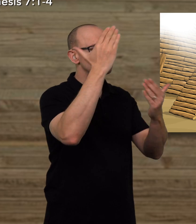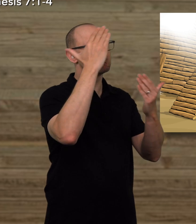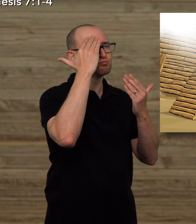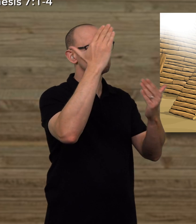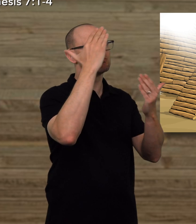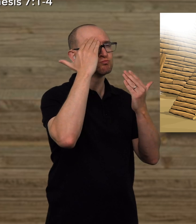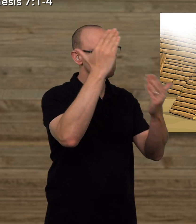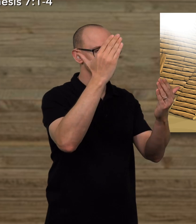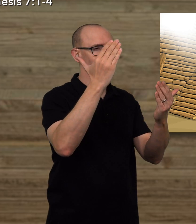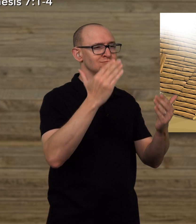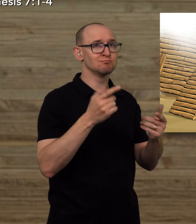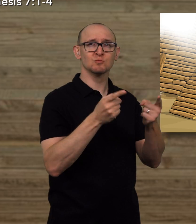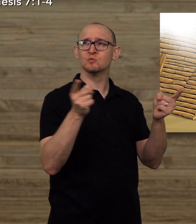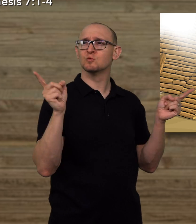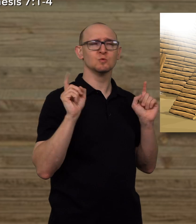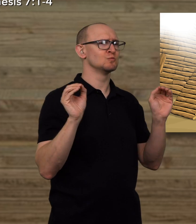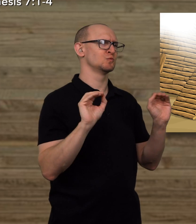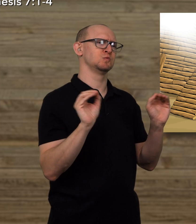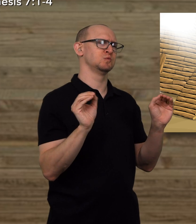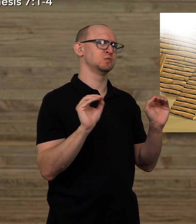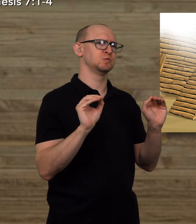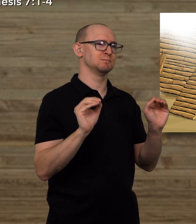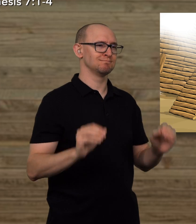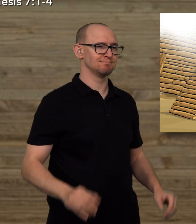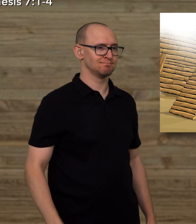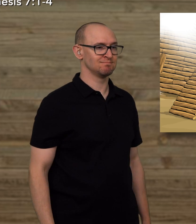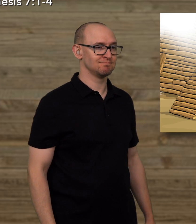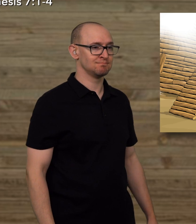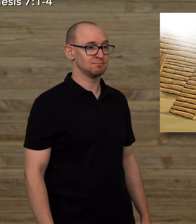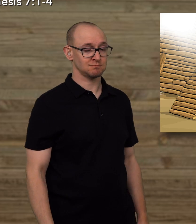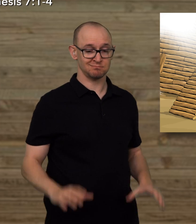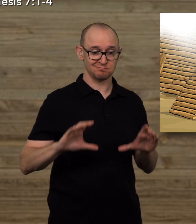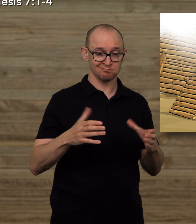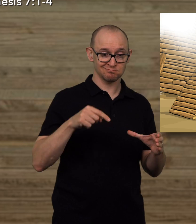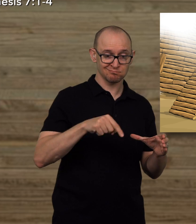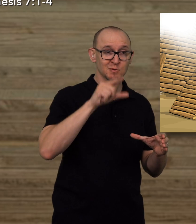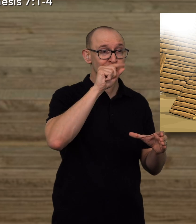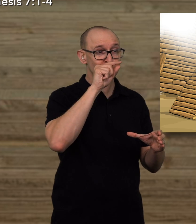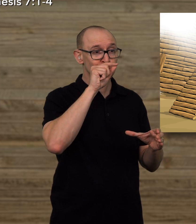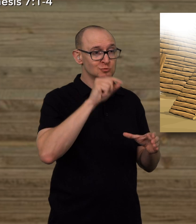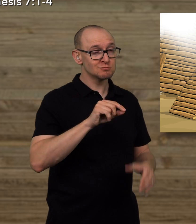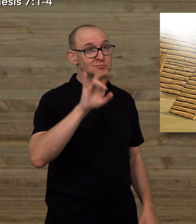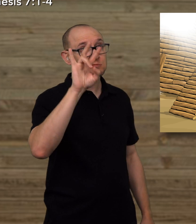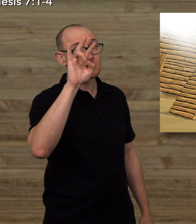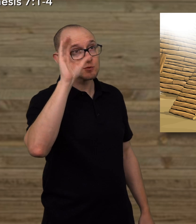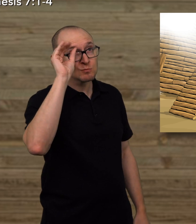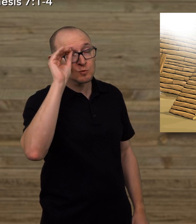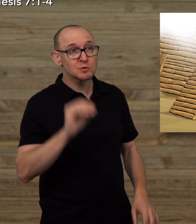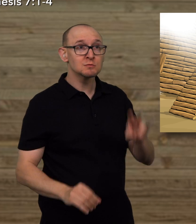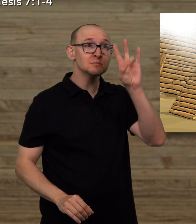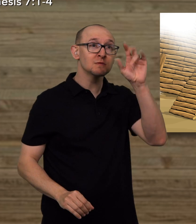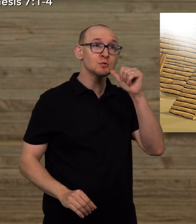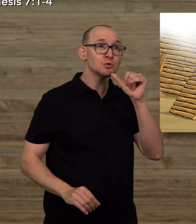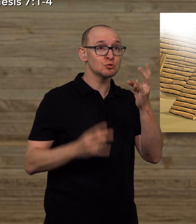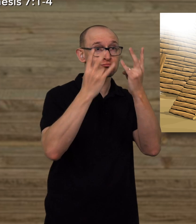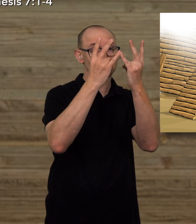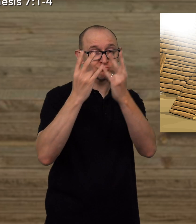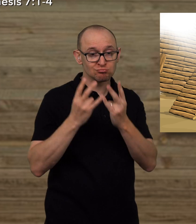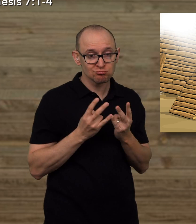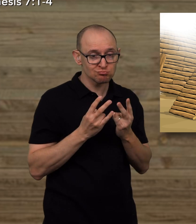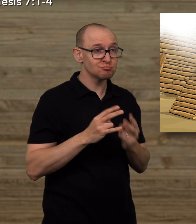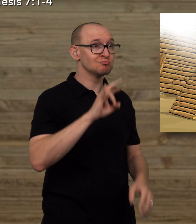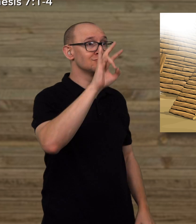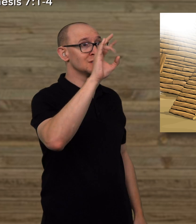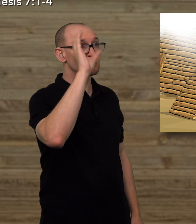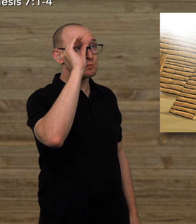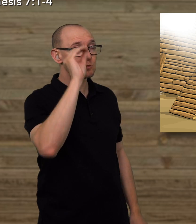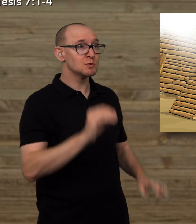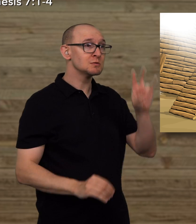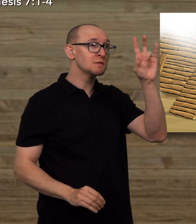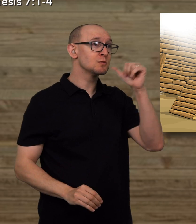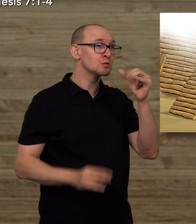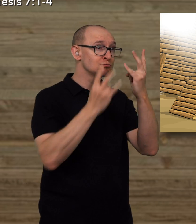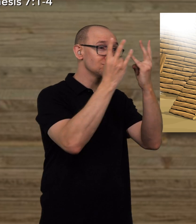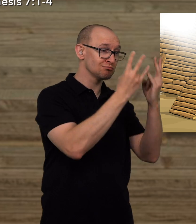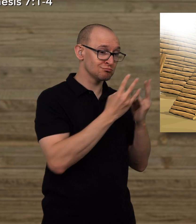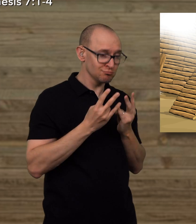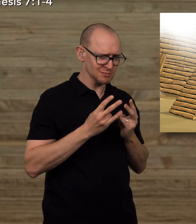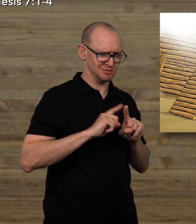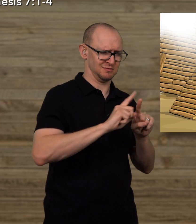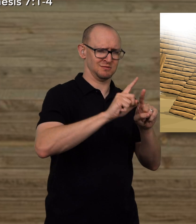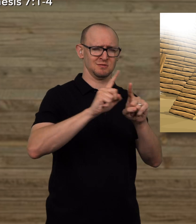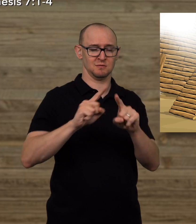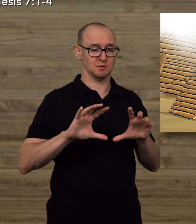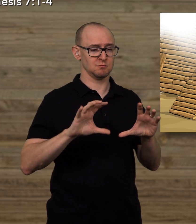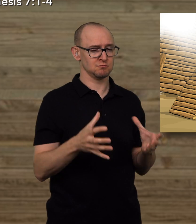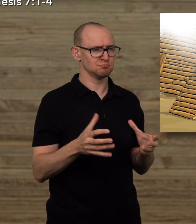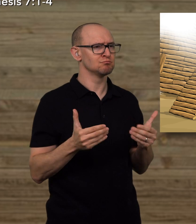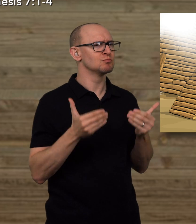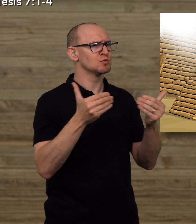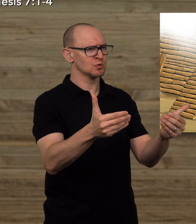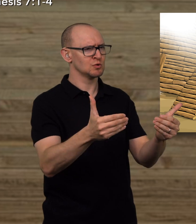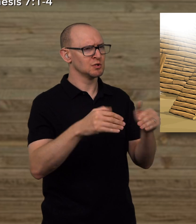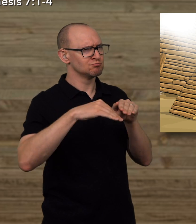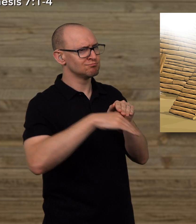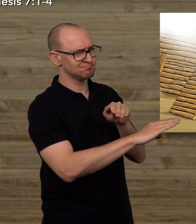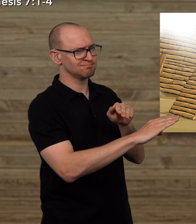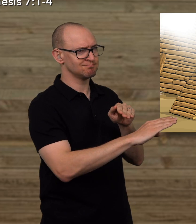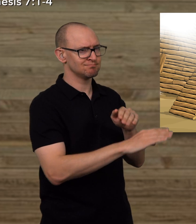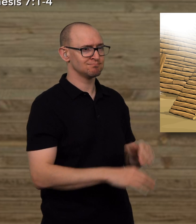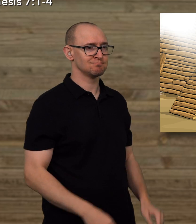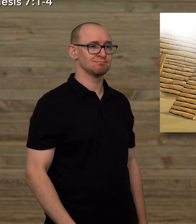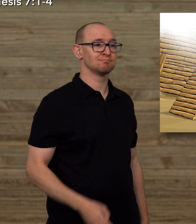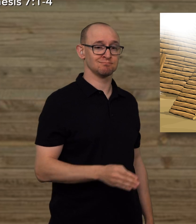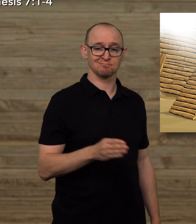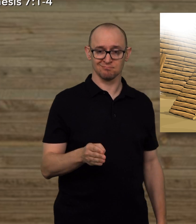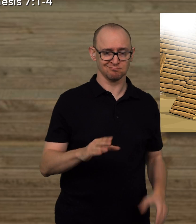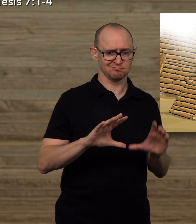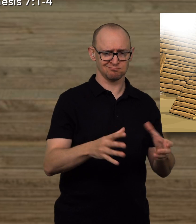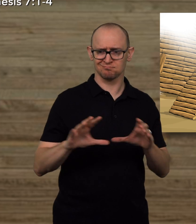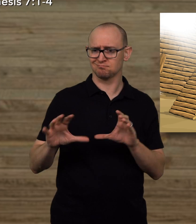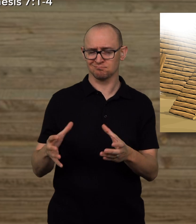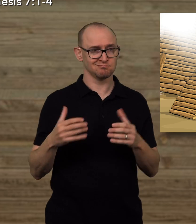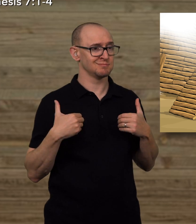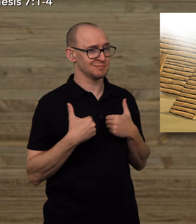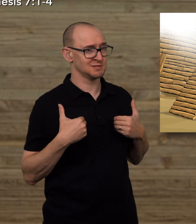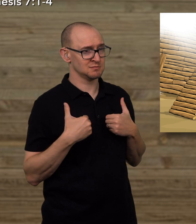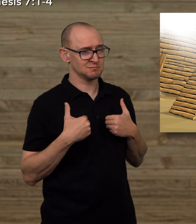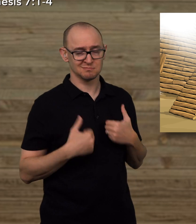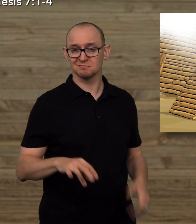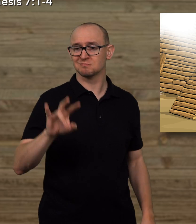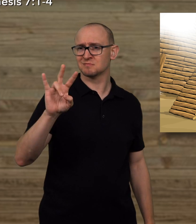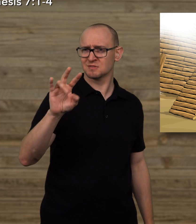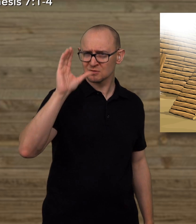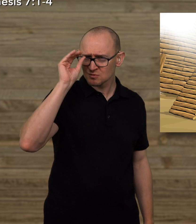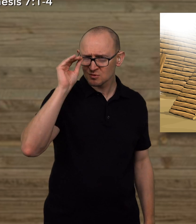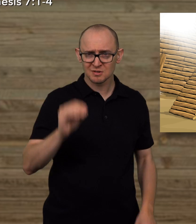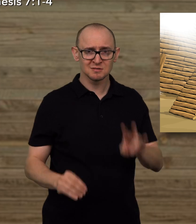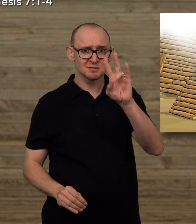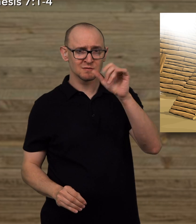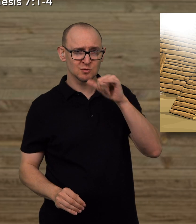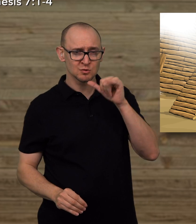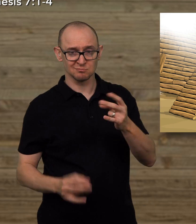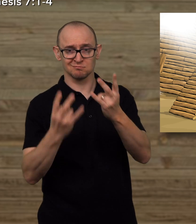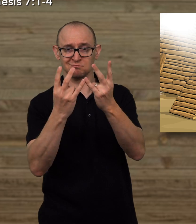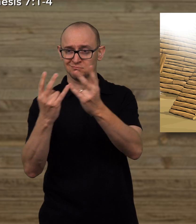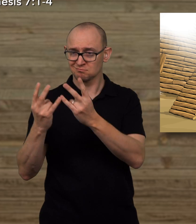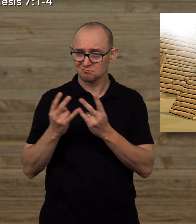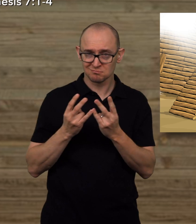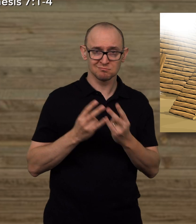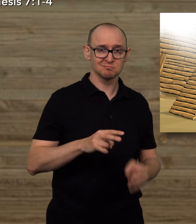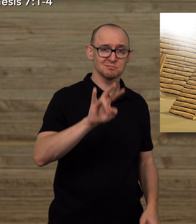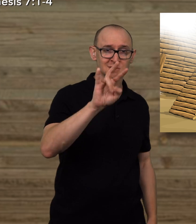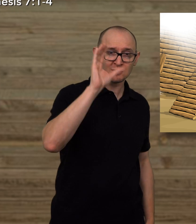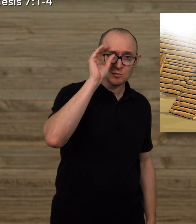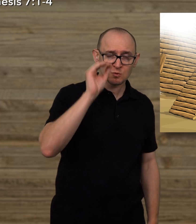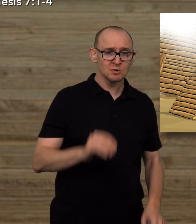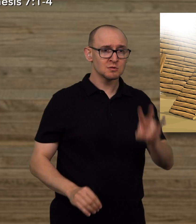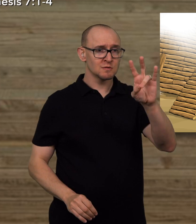You are to take with you seven pairs of every kind of clean animal, a male and its mate;